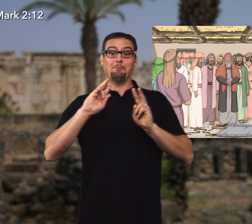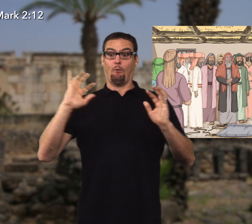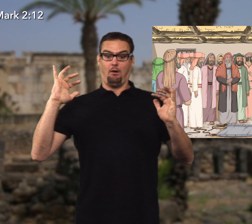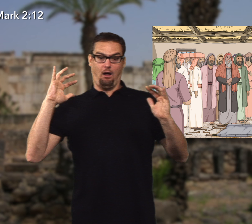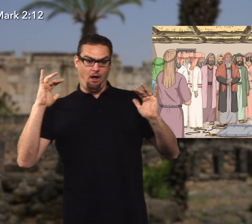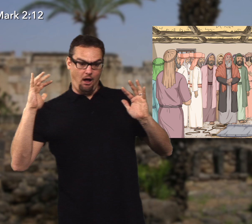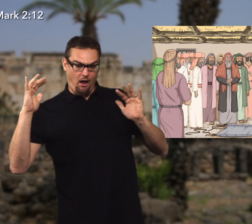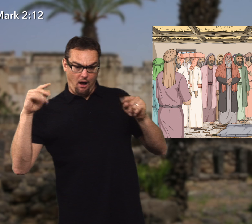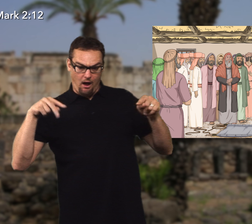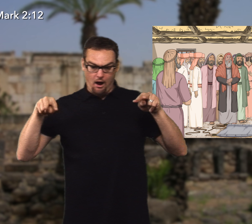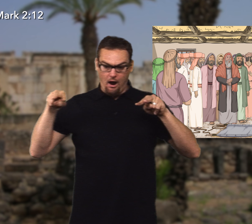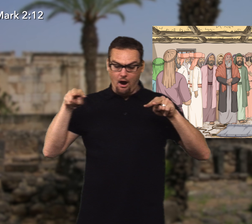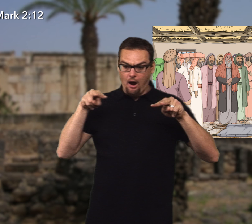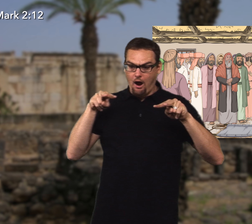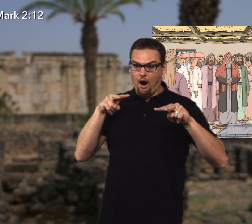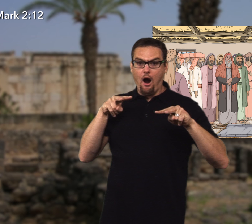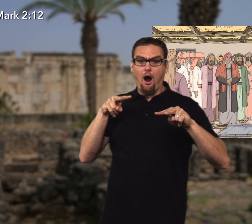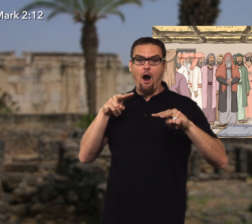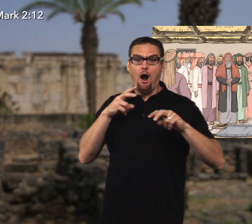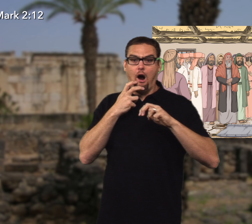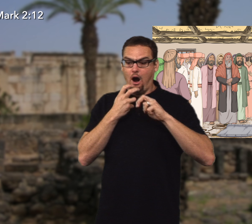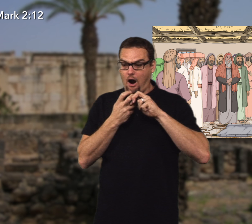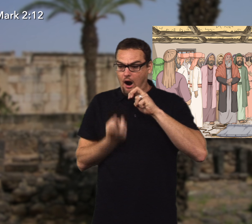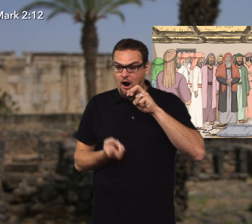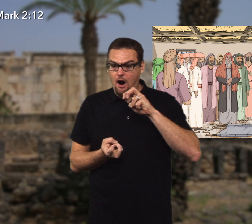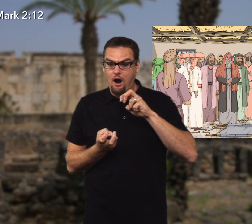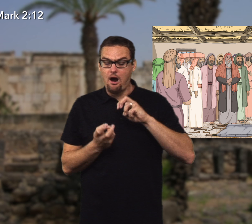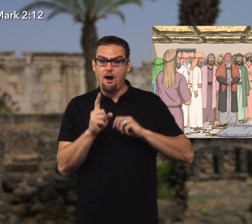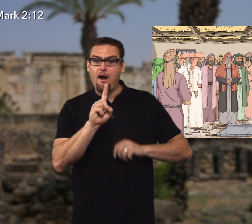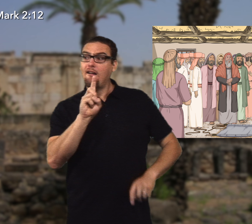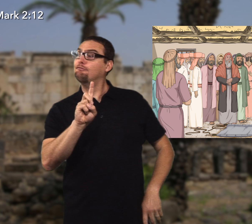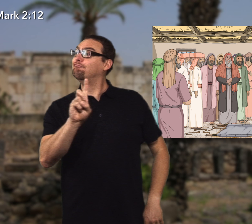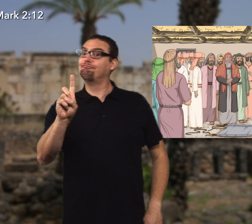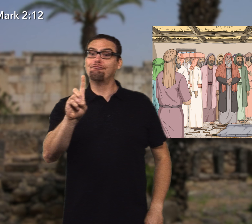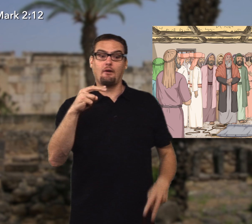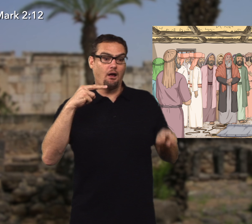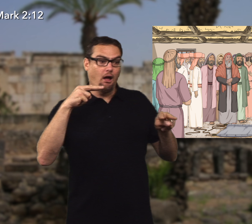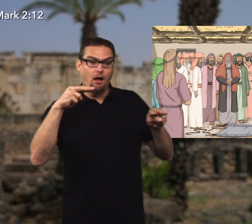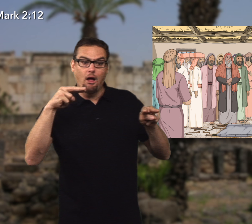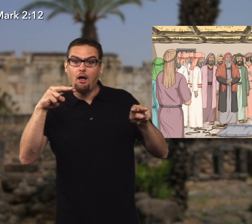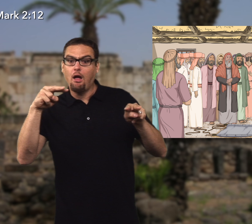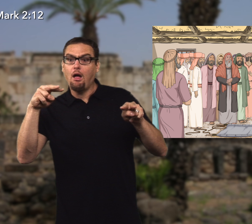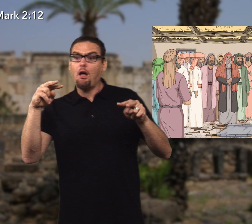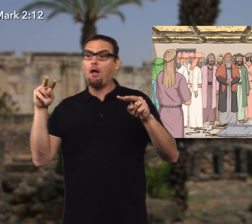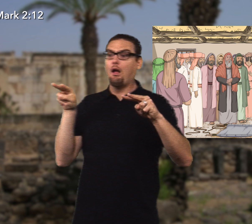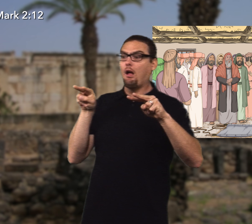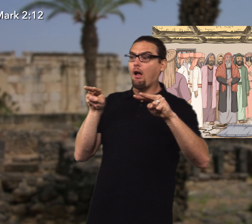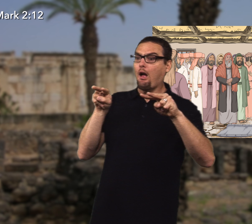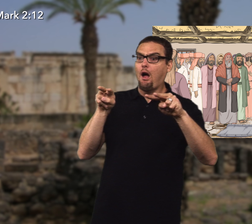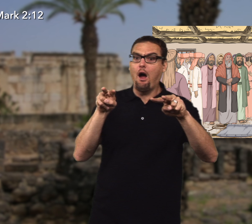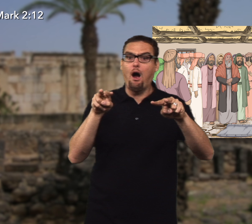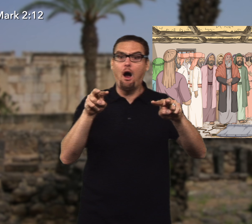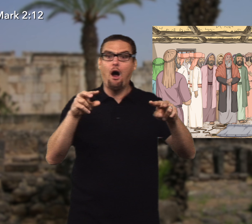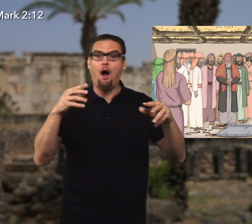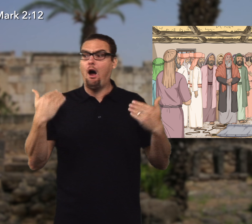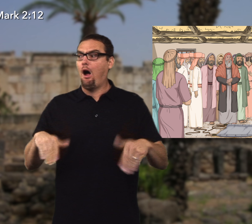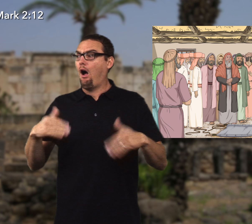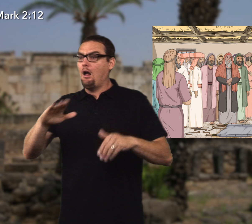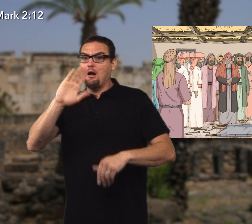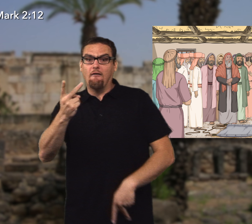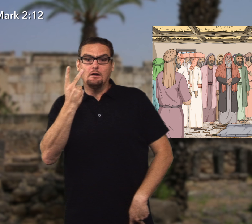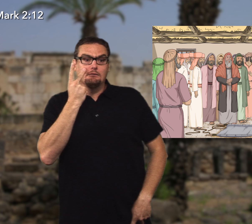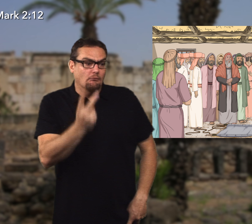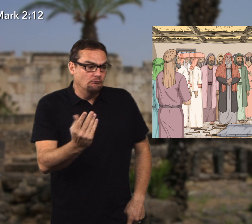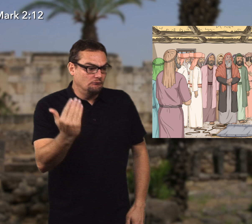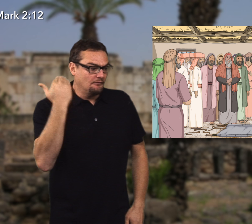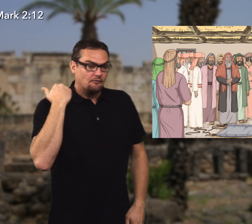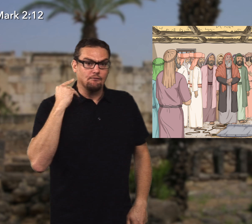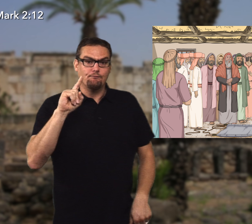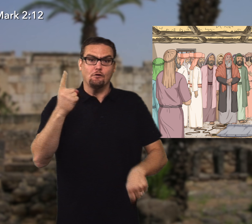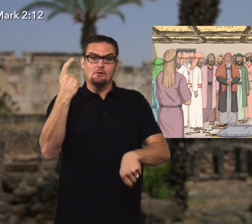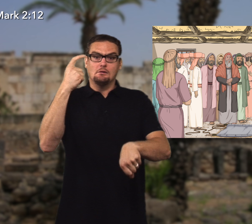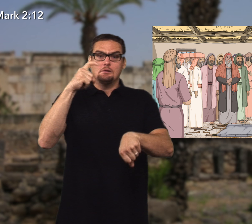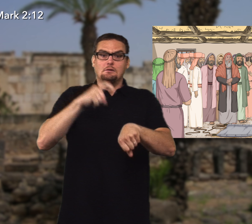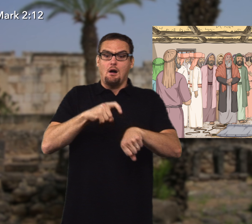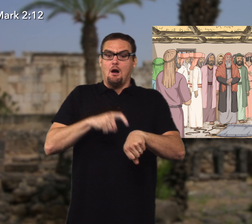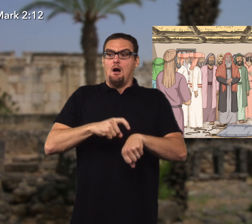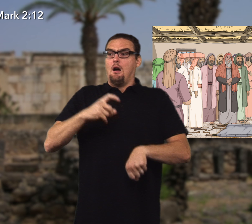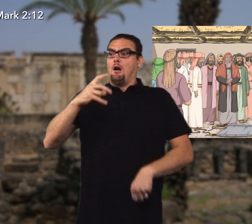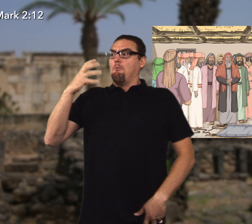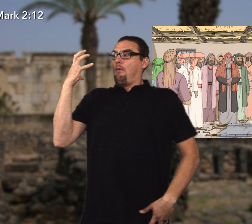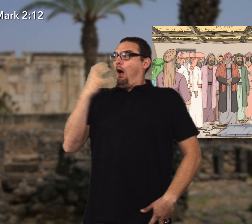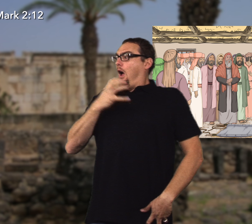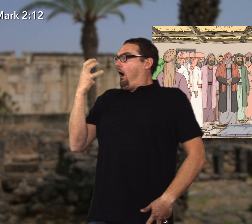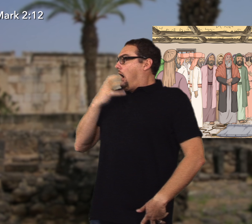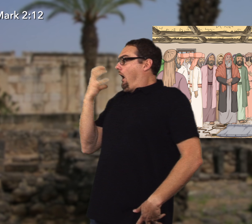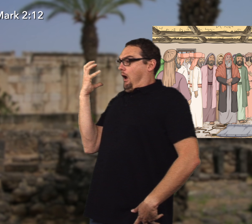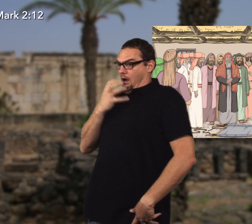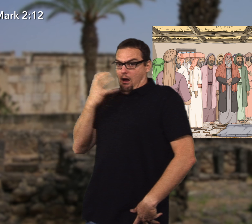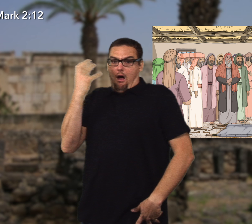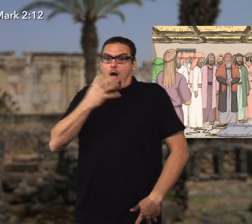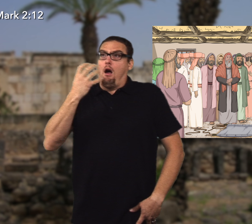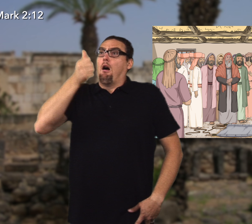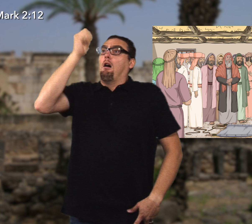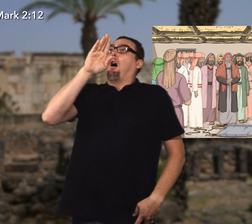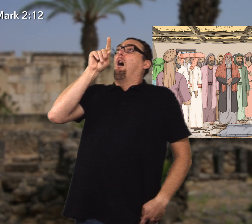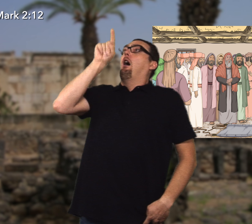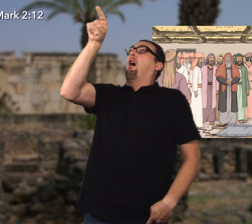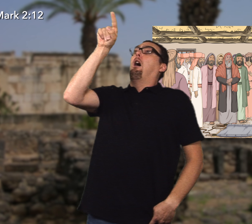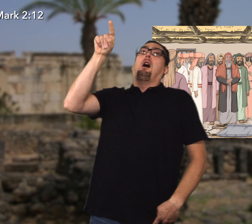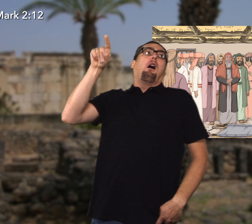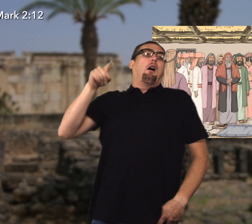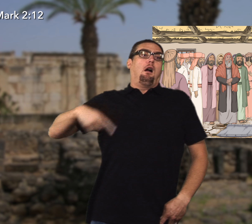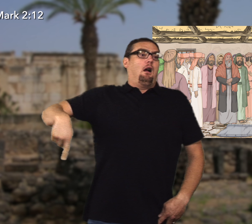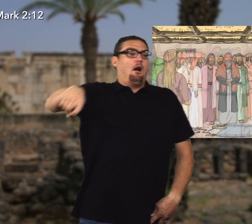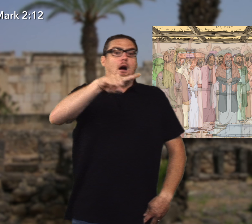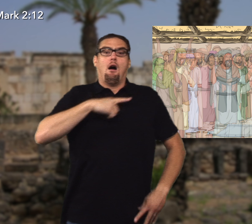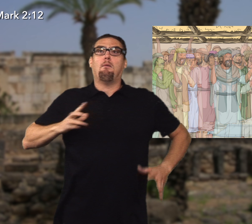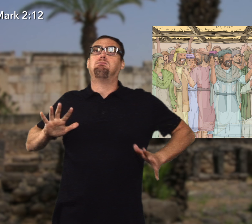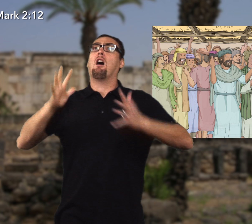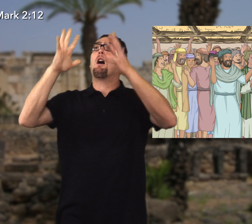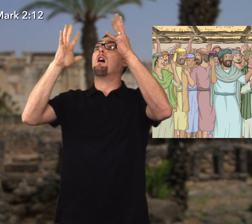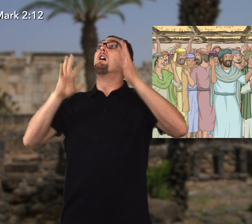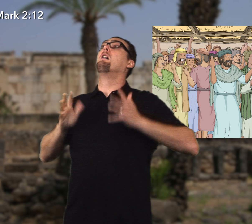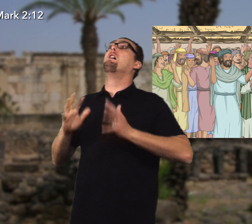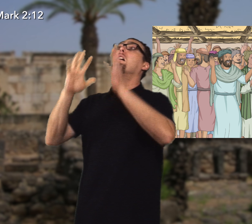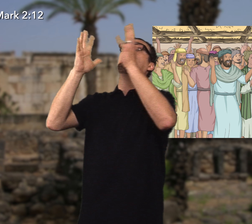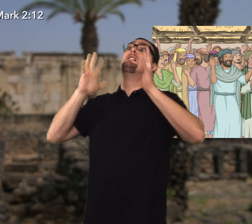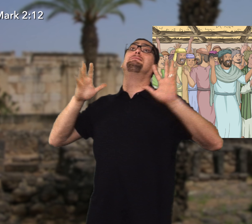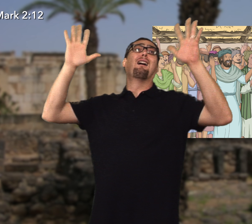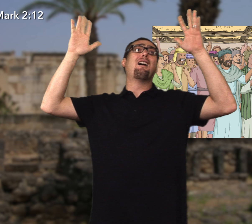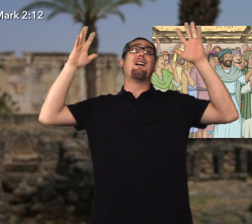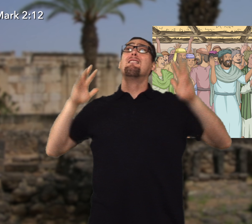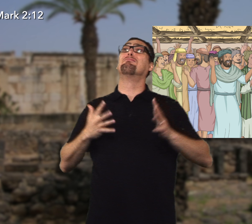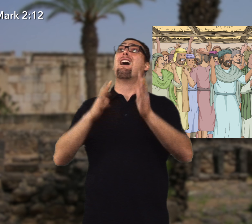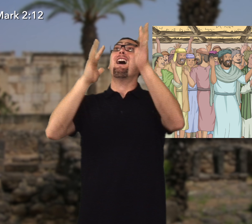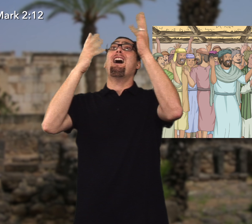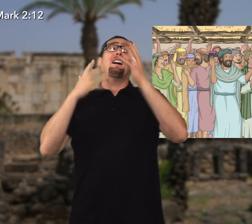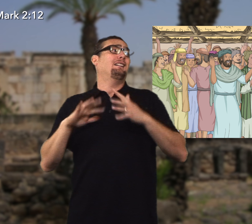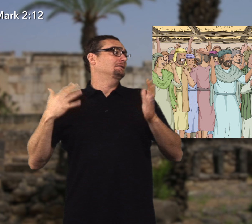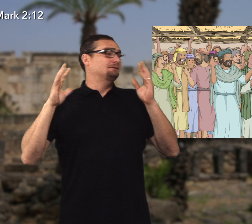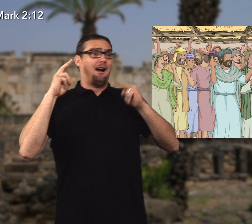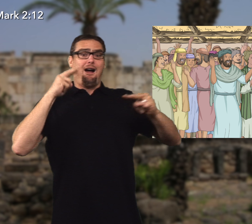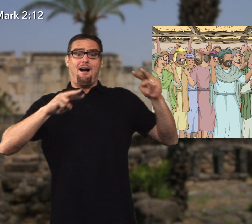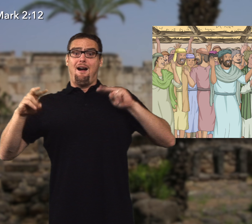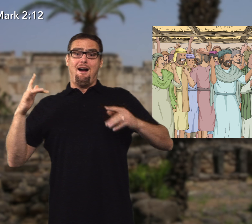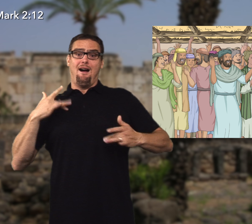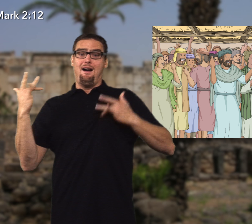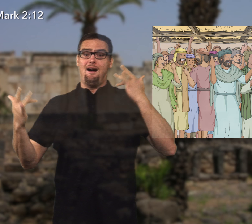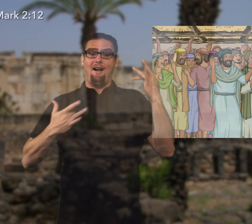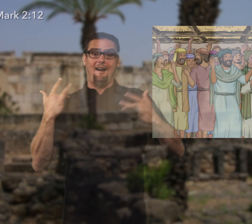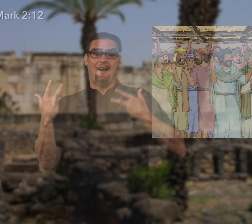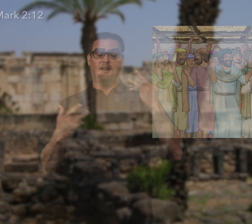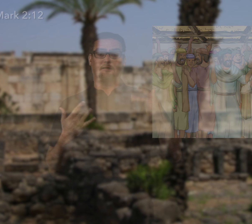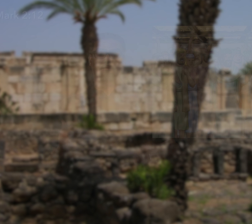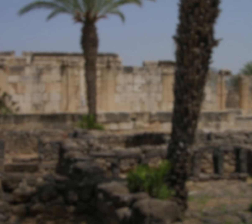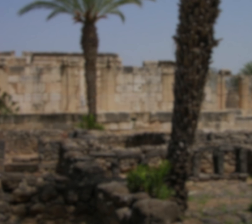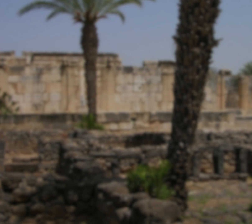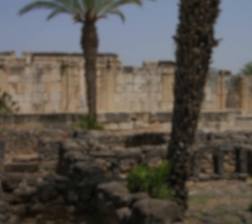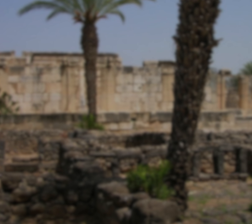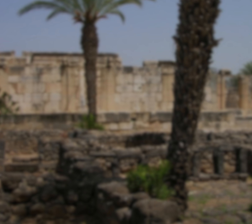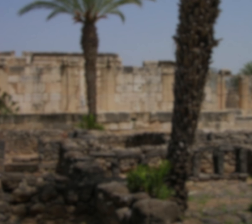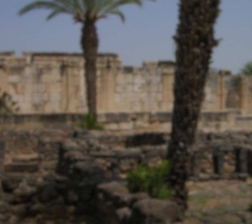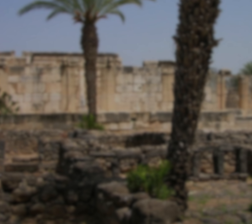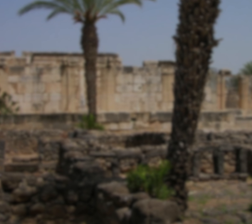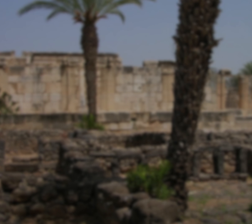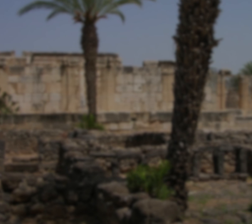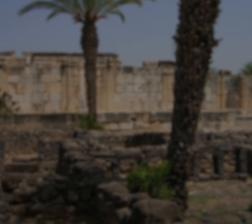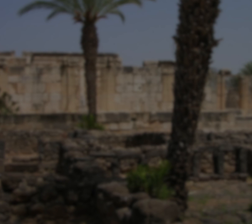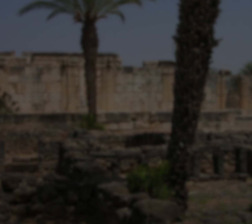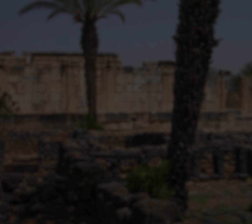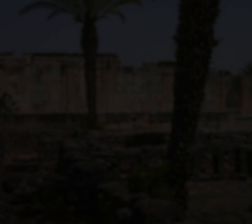As a result, they were all astounded and glorified God, saying, “We have never seen anything like this!”